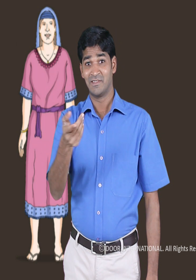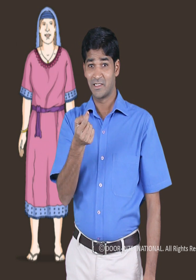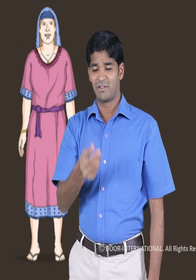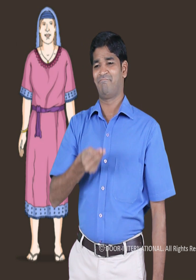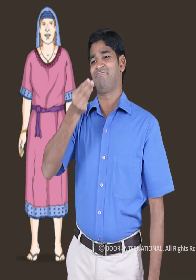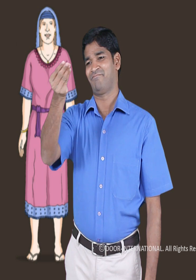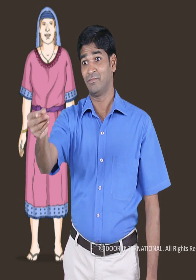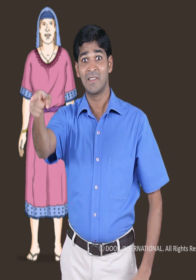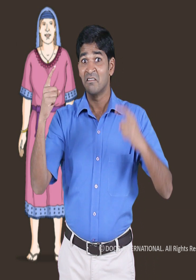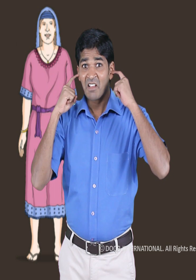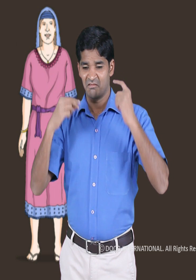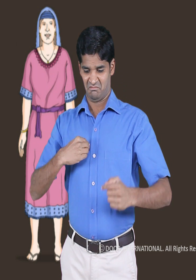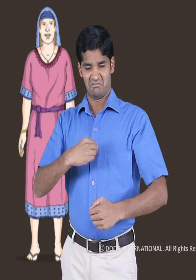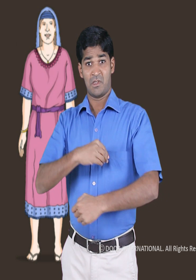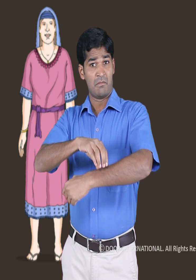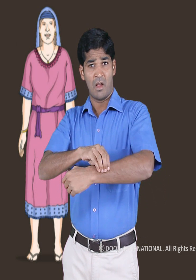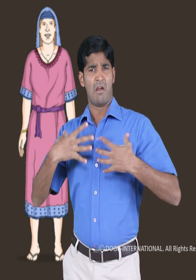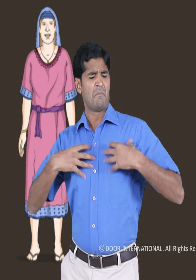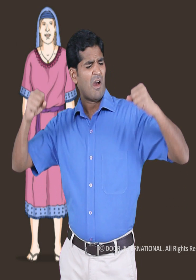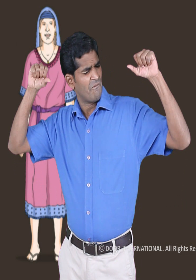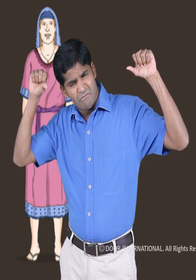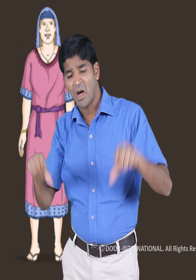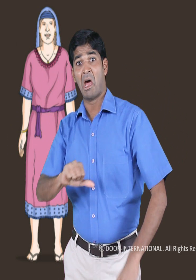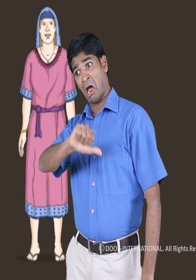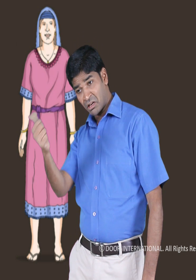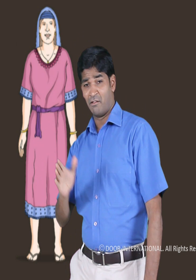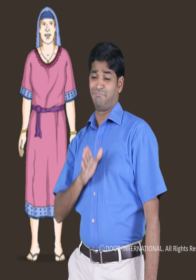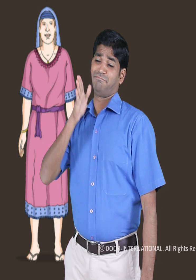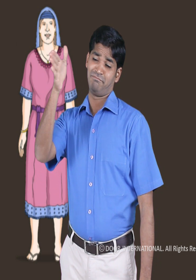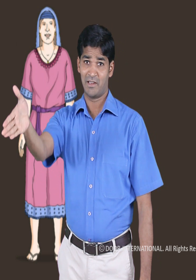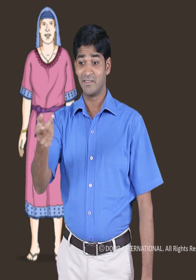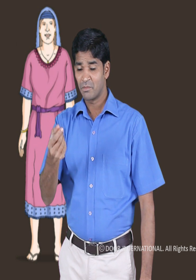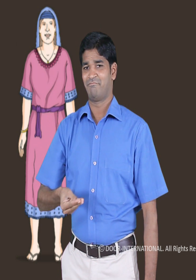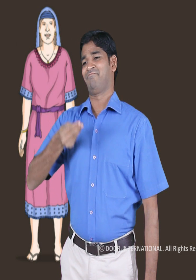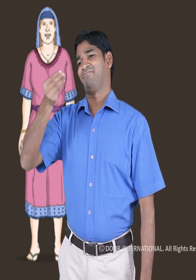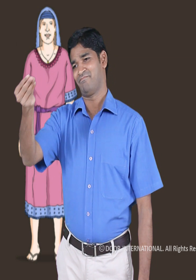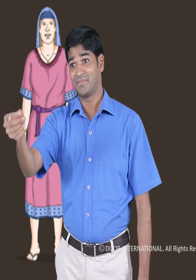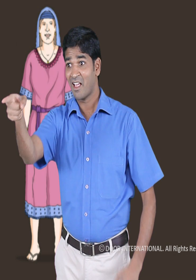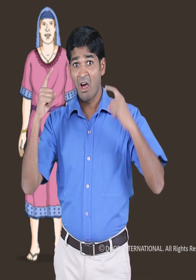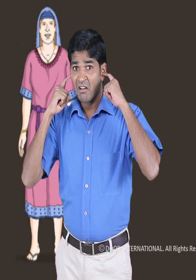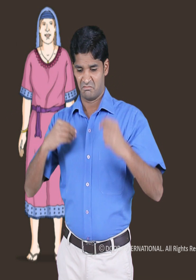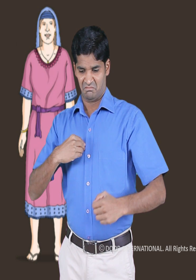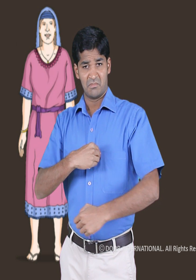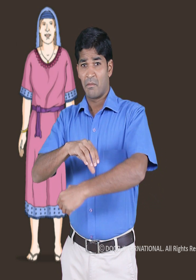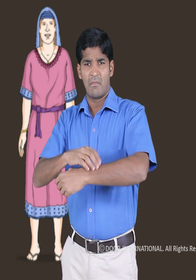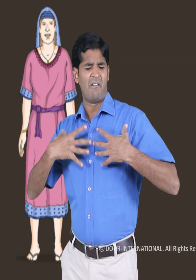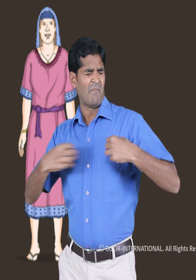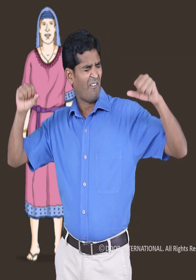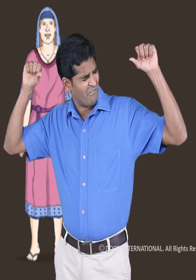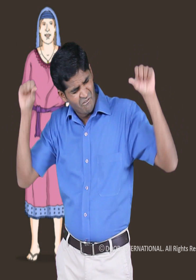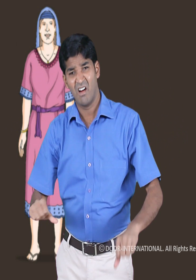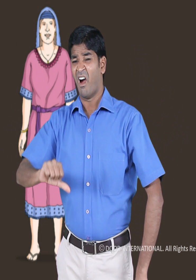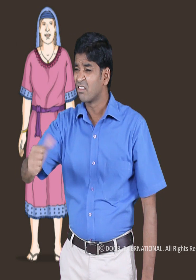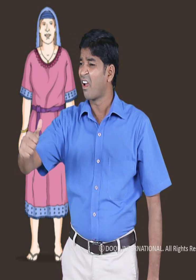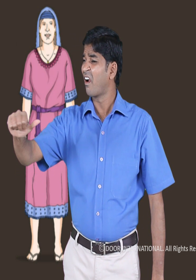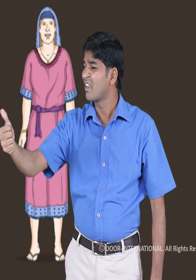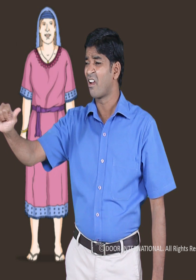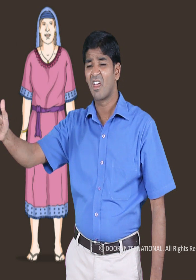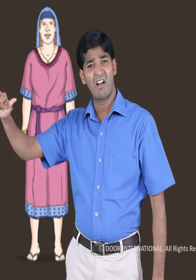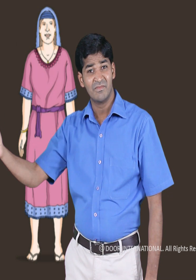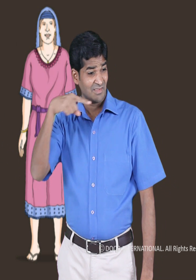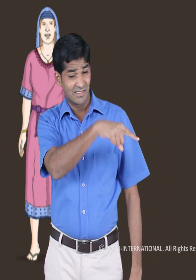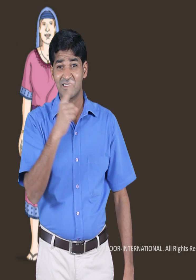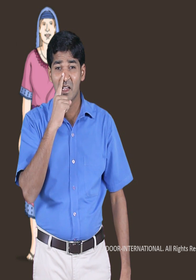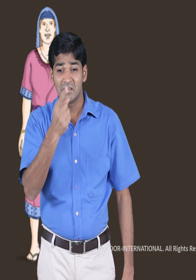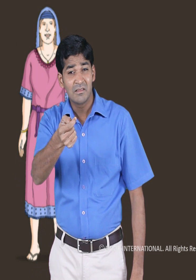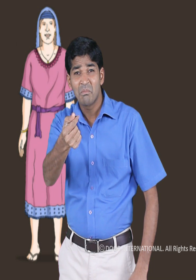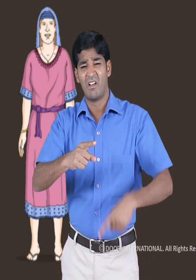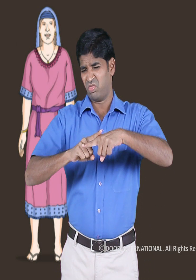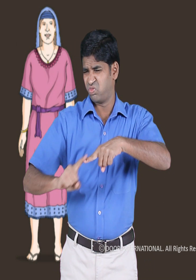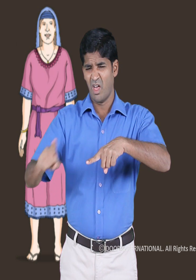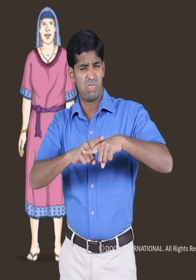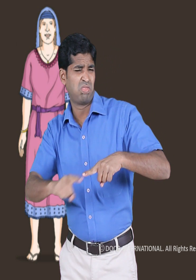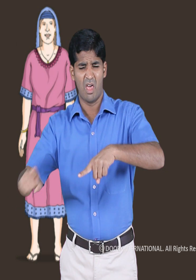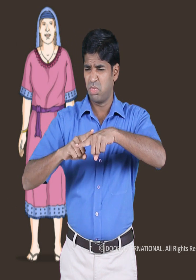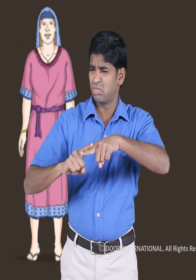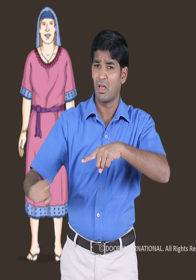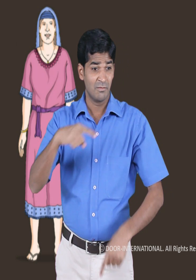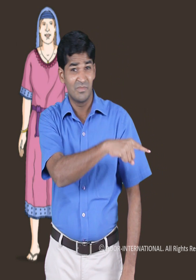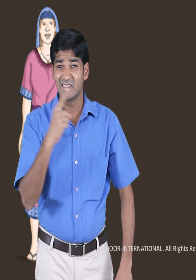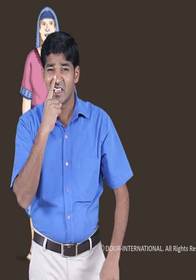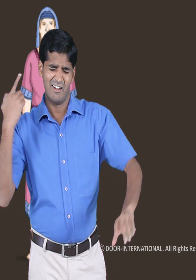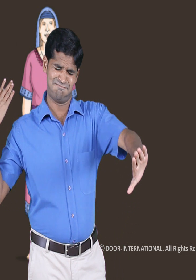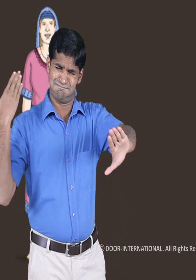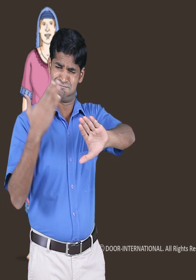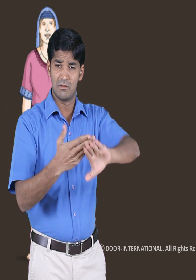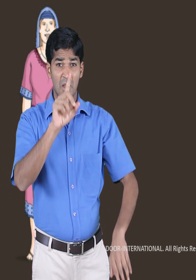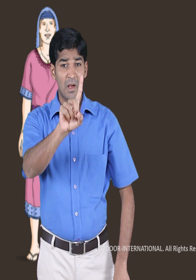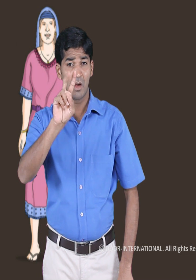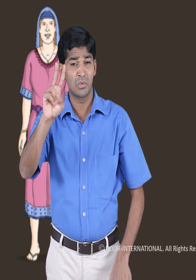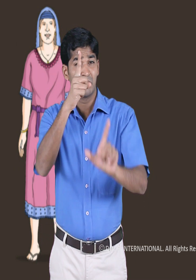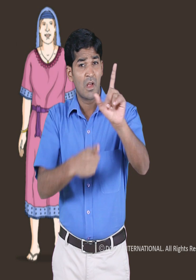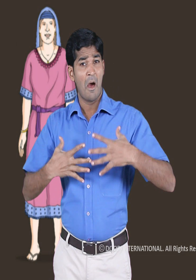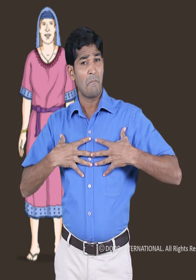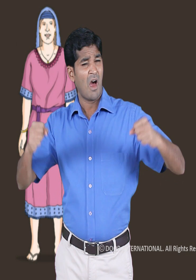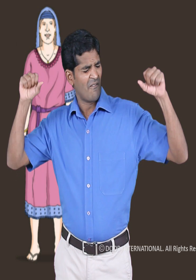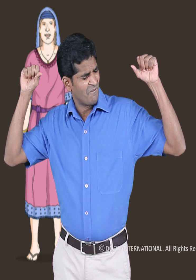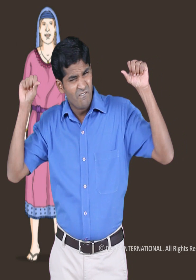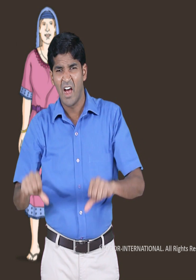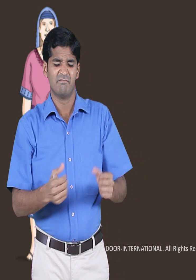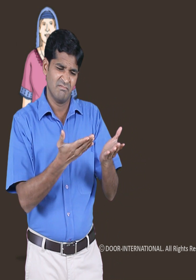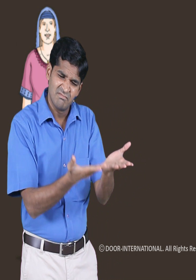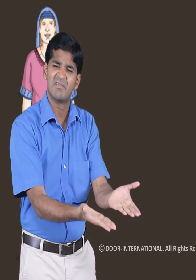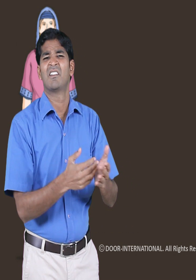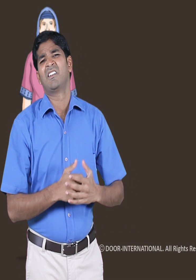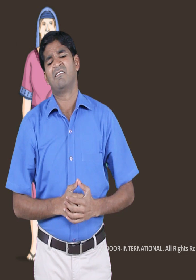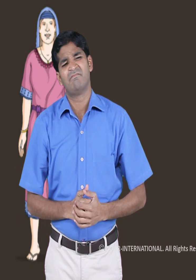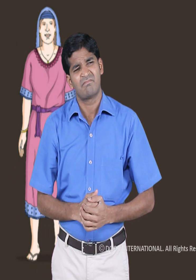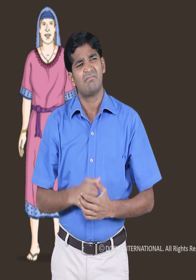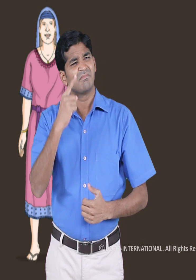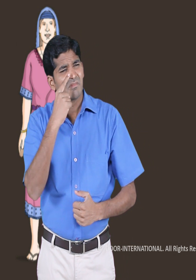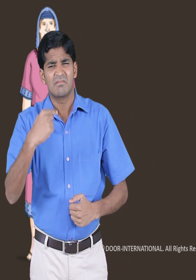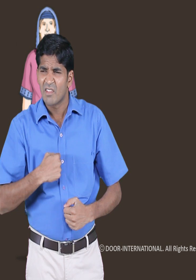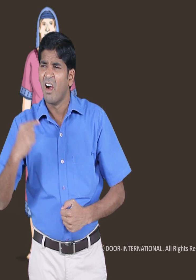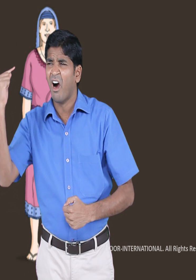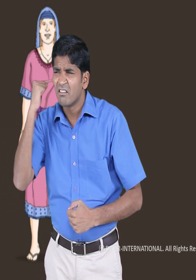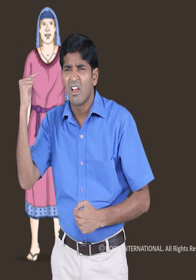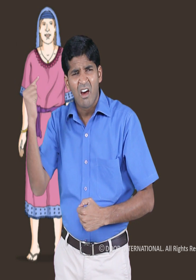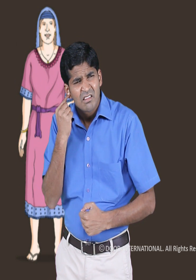She had borne much agony under the care of many physicians and had spent all she had, but to no avail.